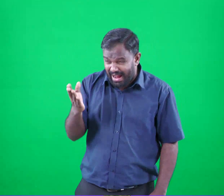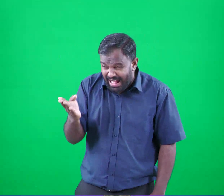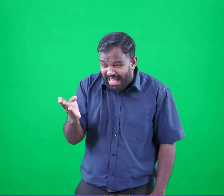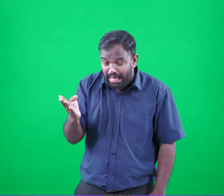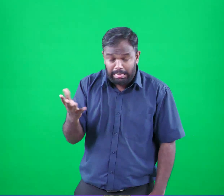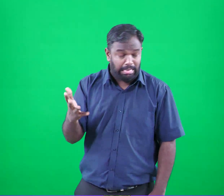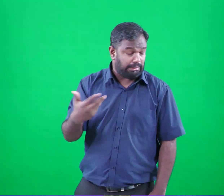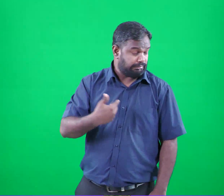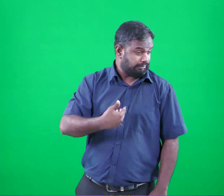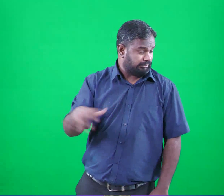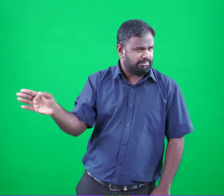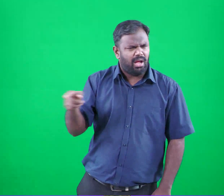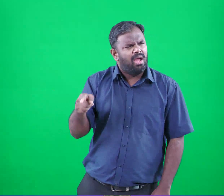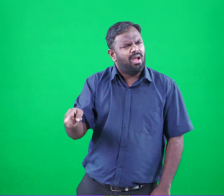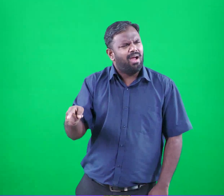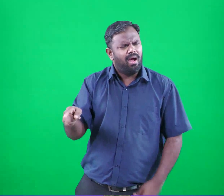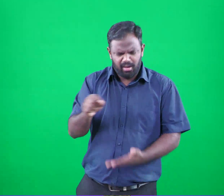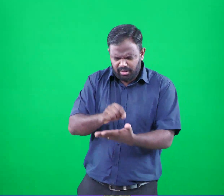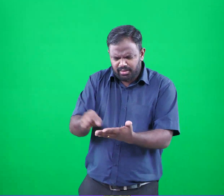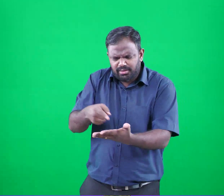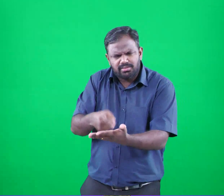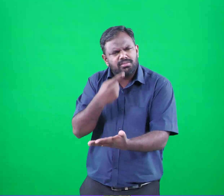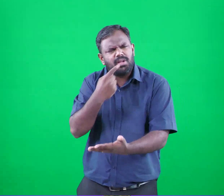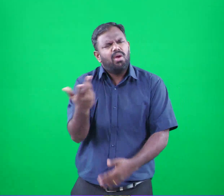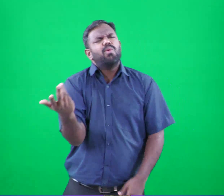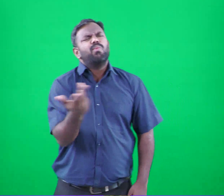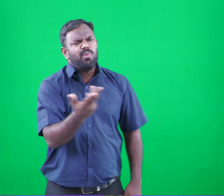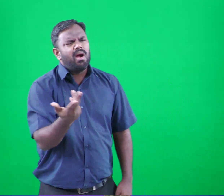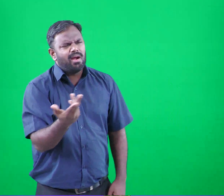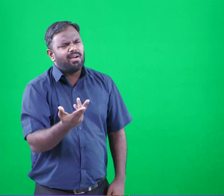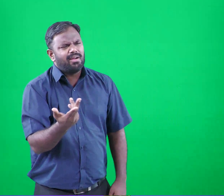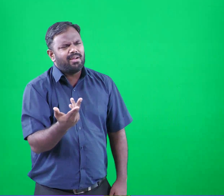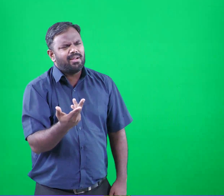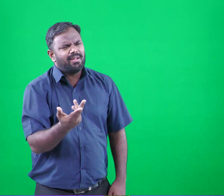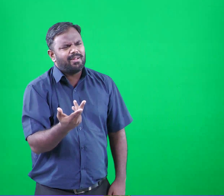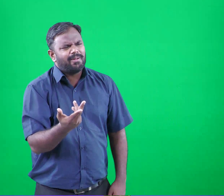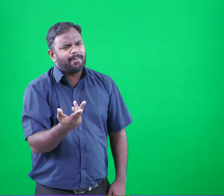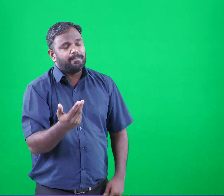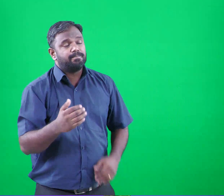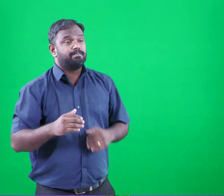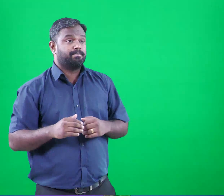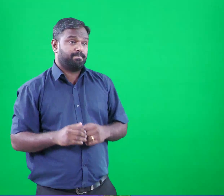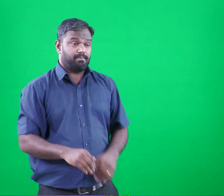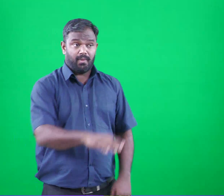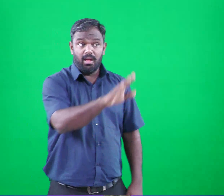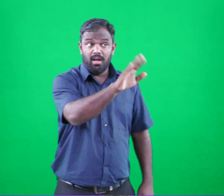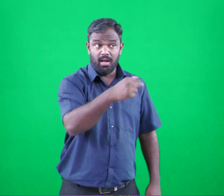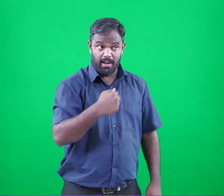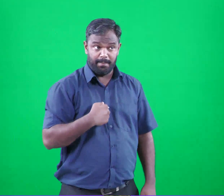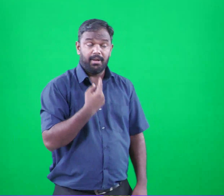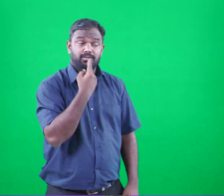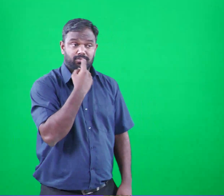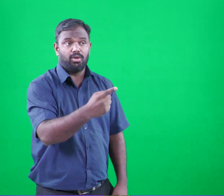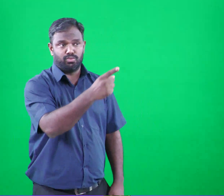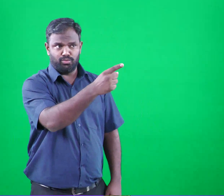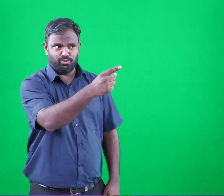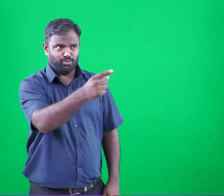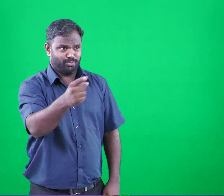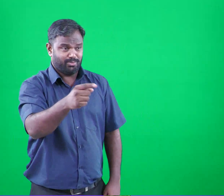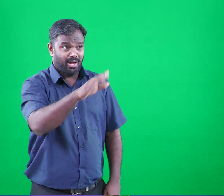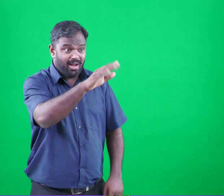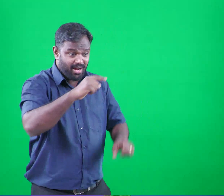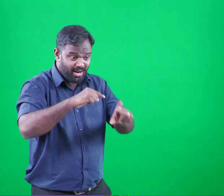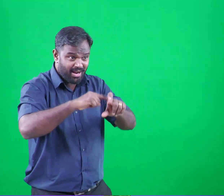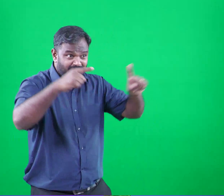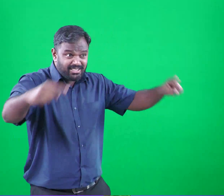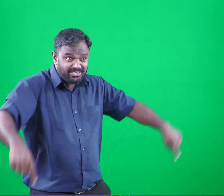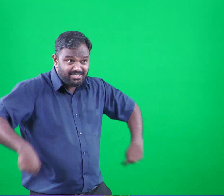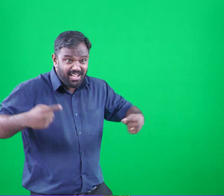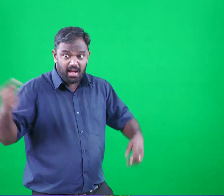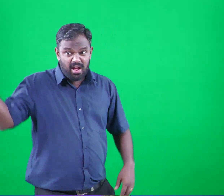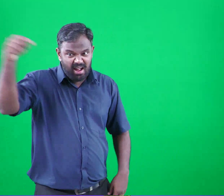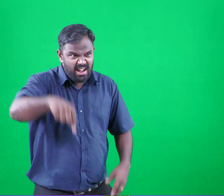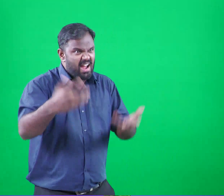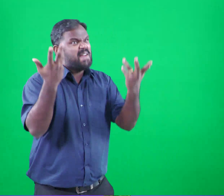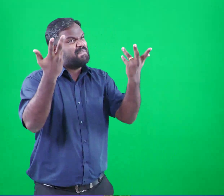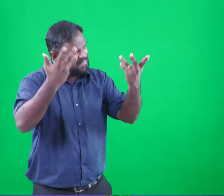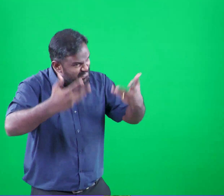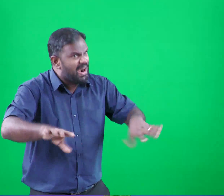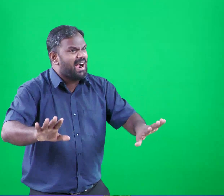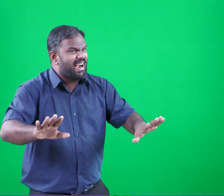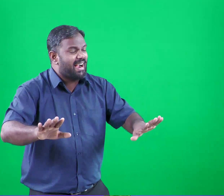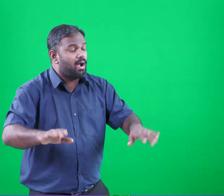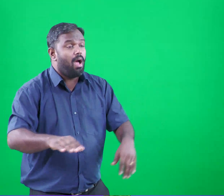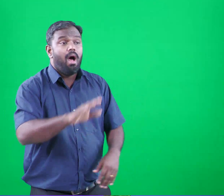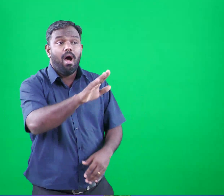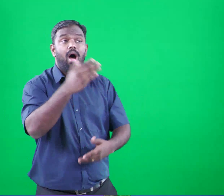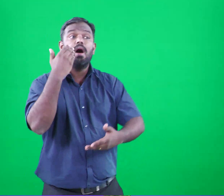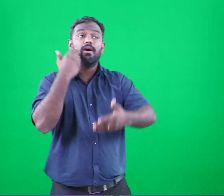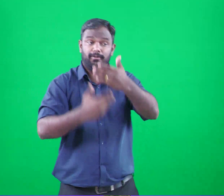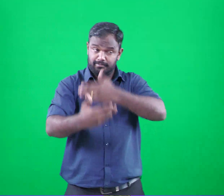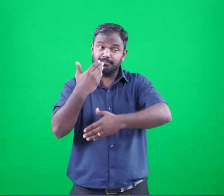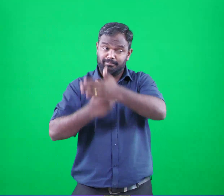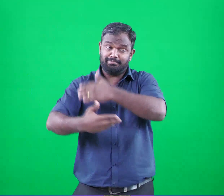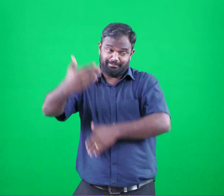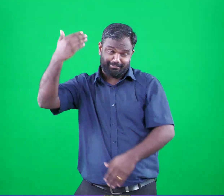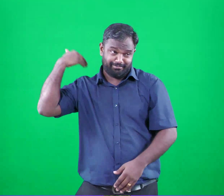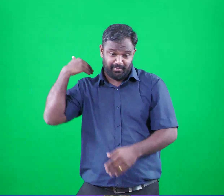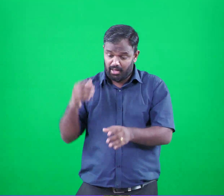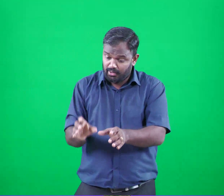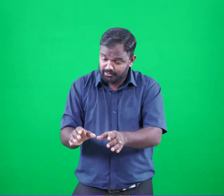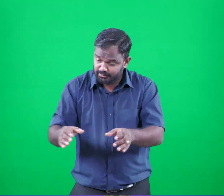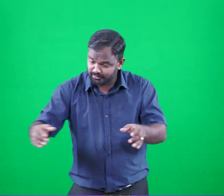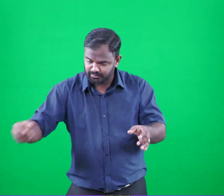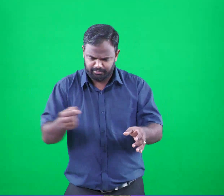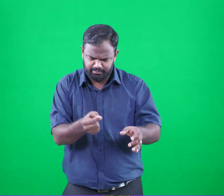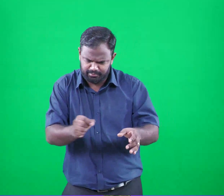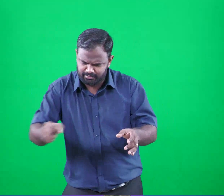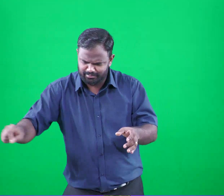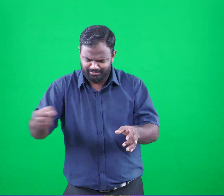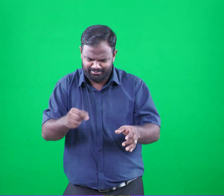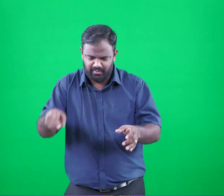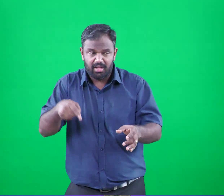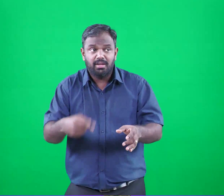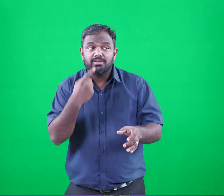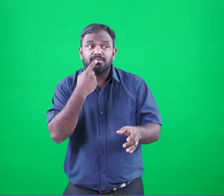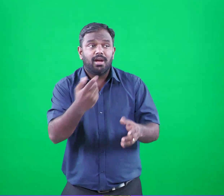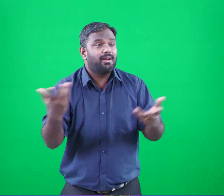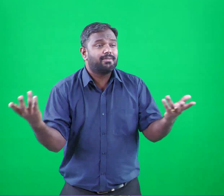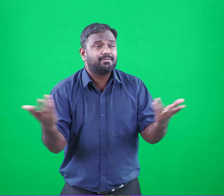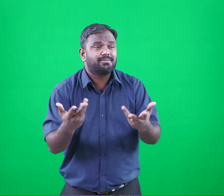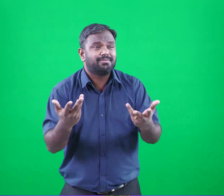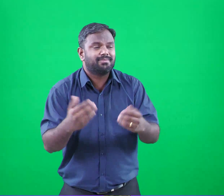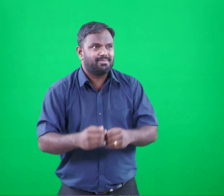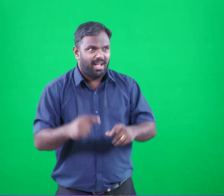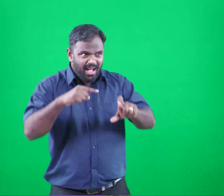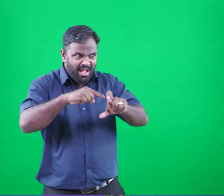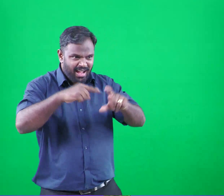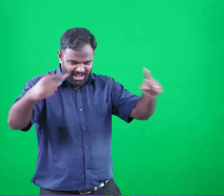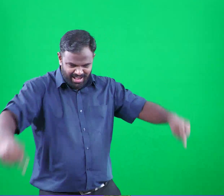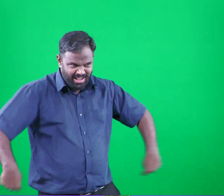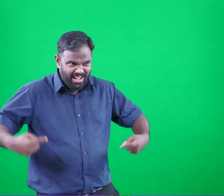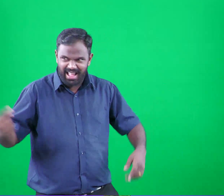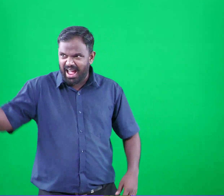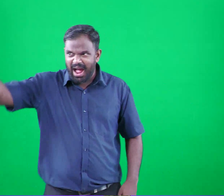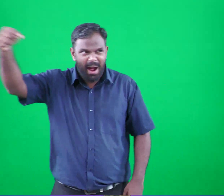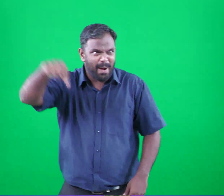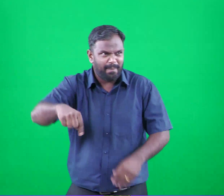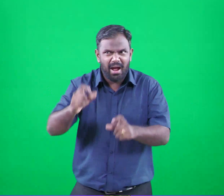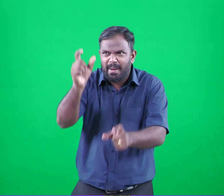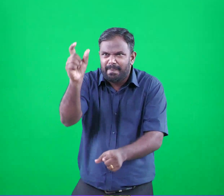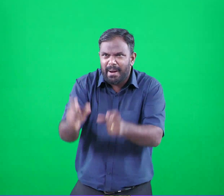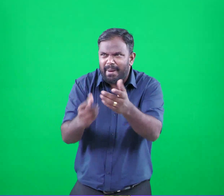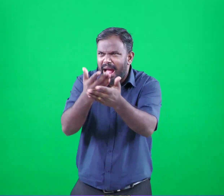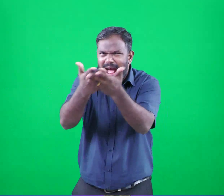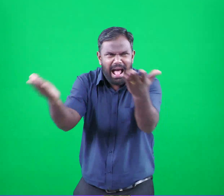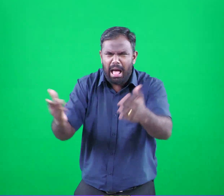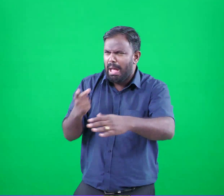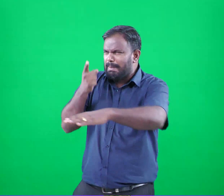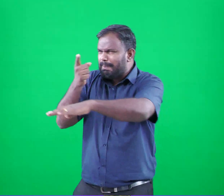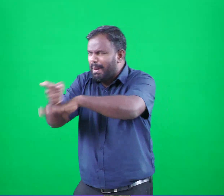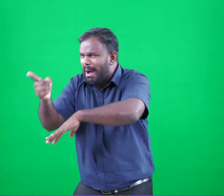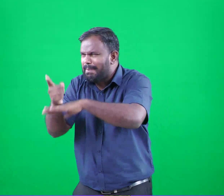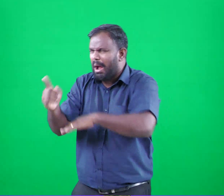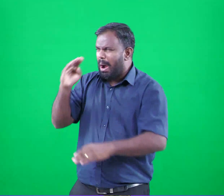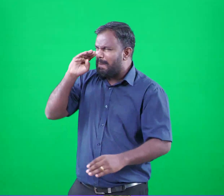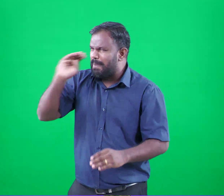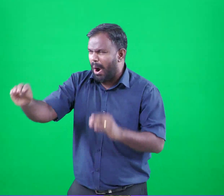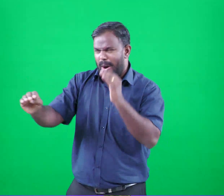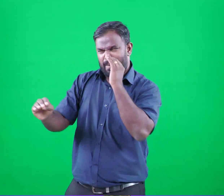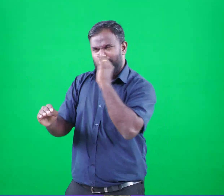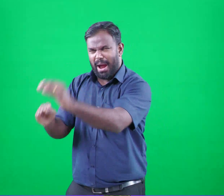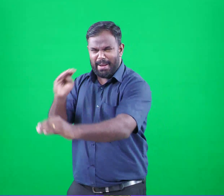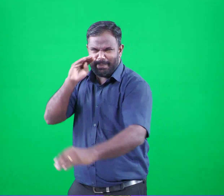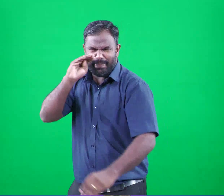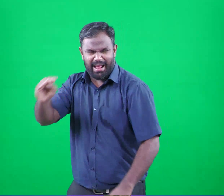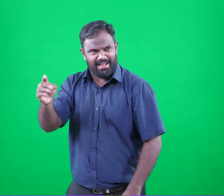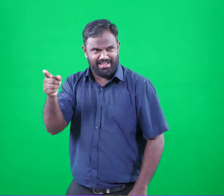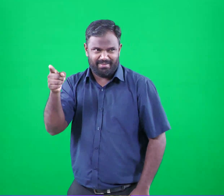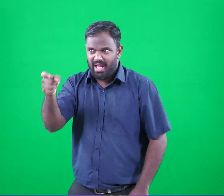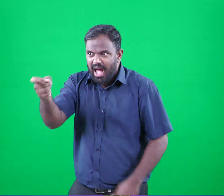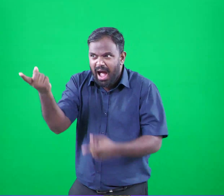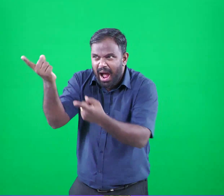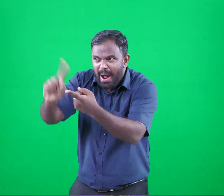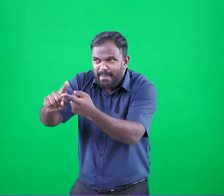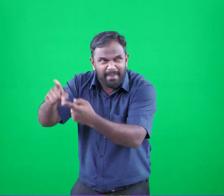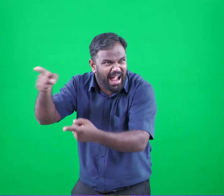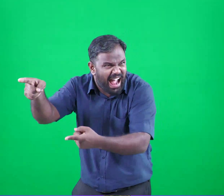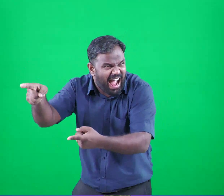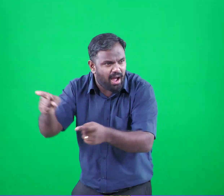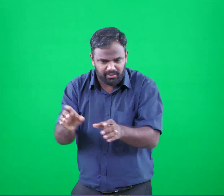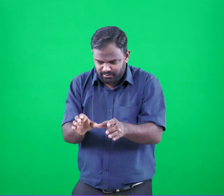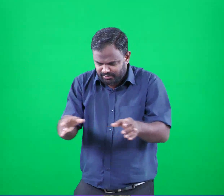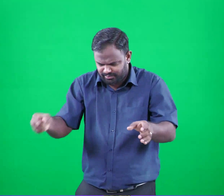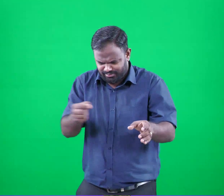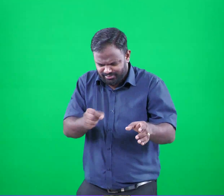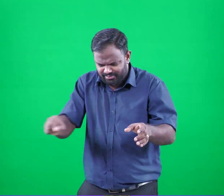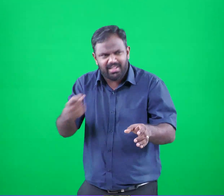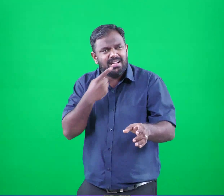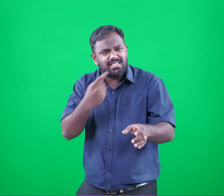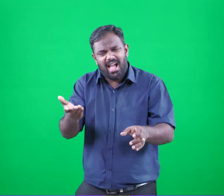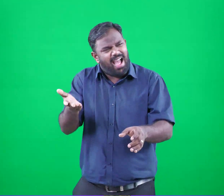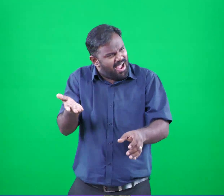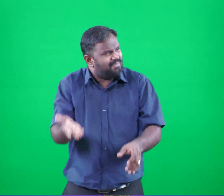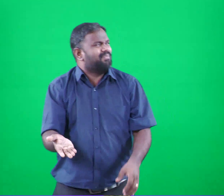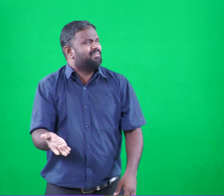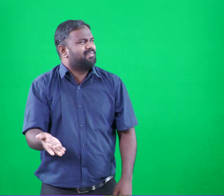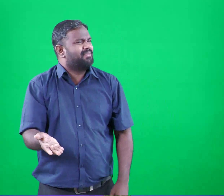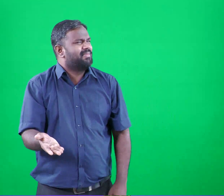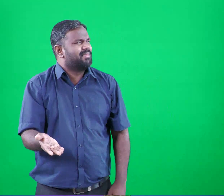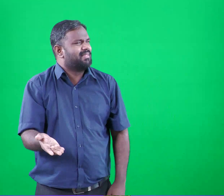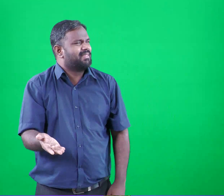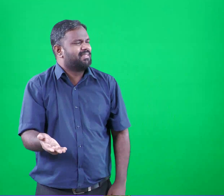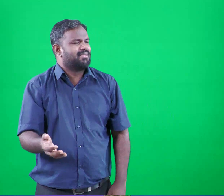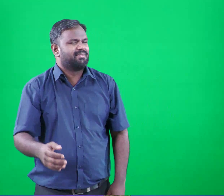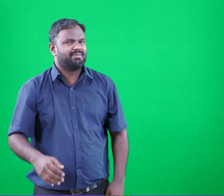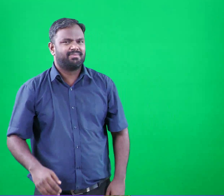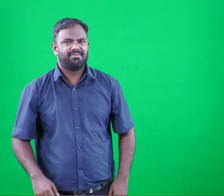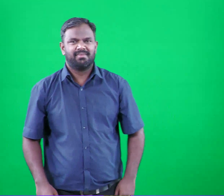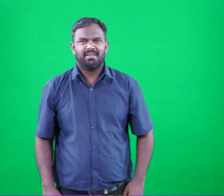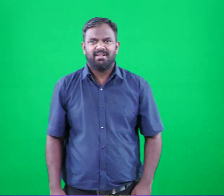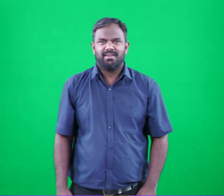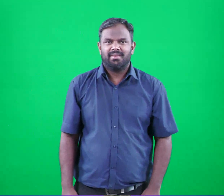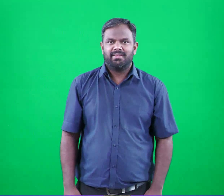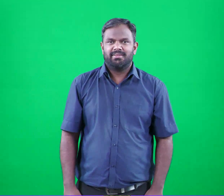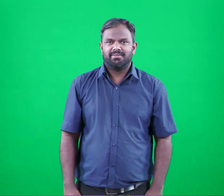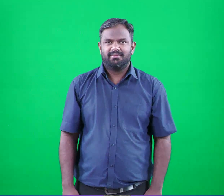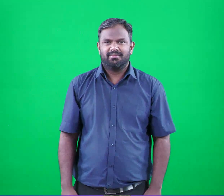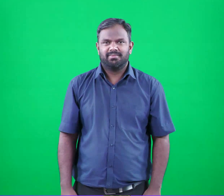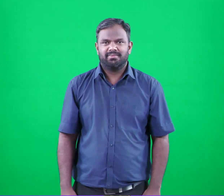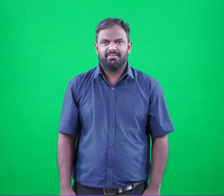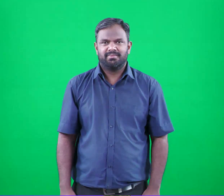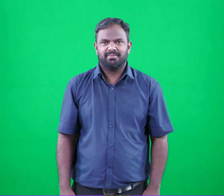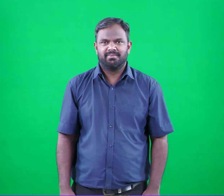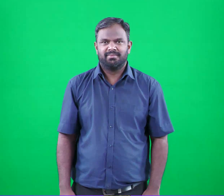But I tell you that Elijah has indeed come, and they have done to him whatever they wished, just as it is written about him."